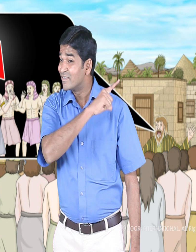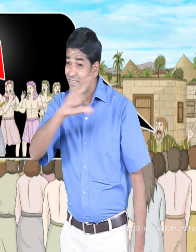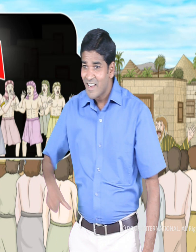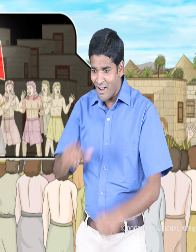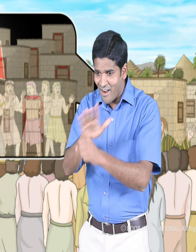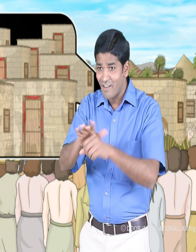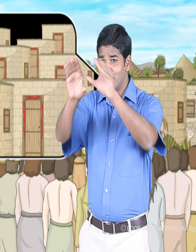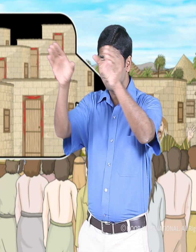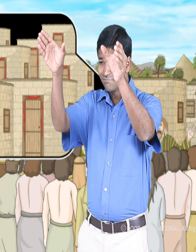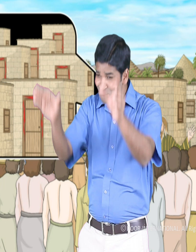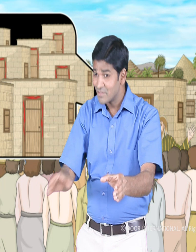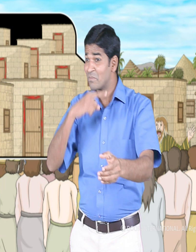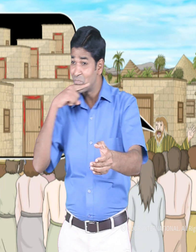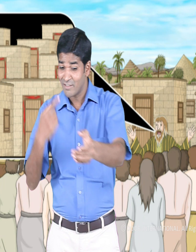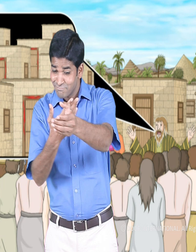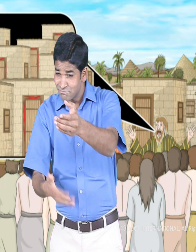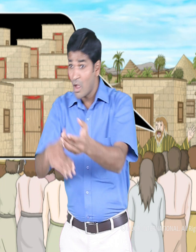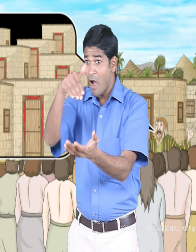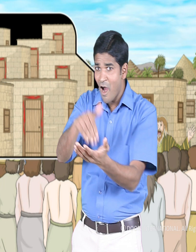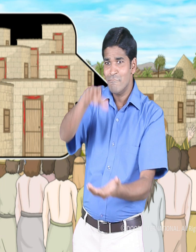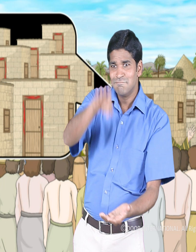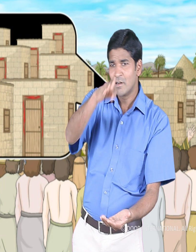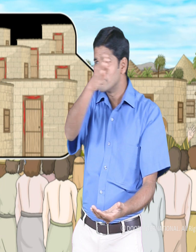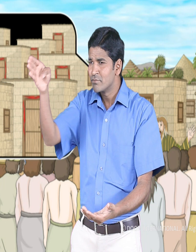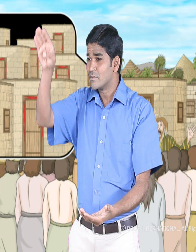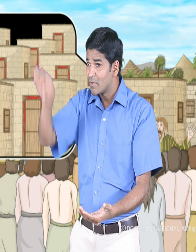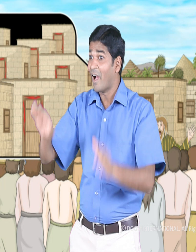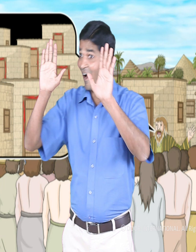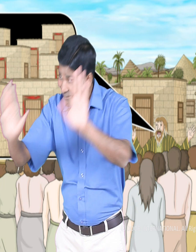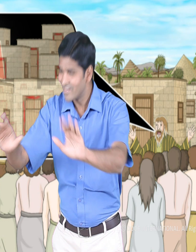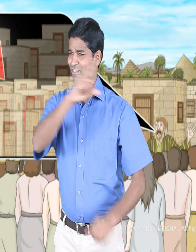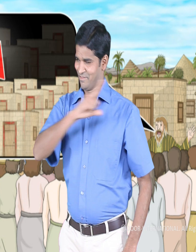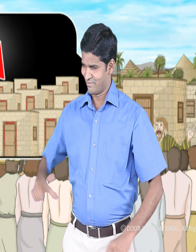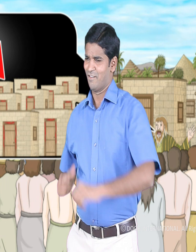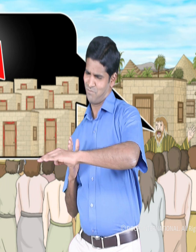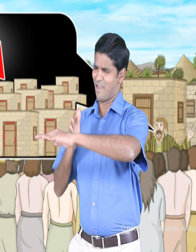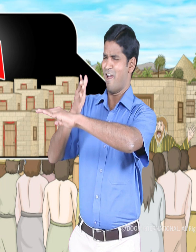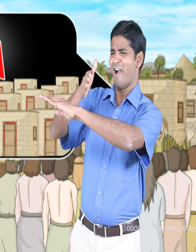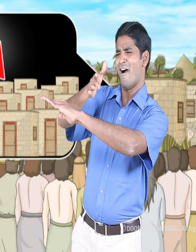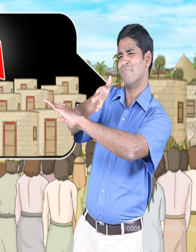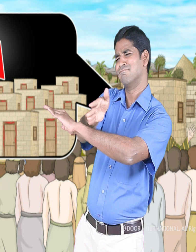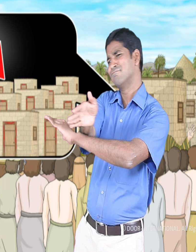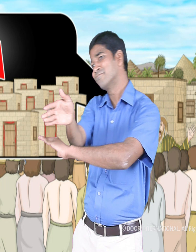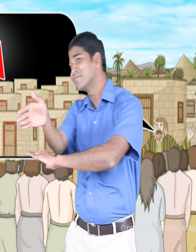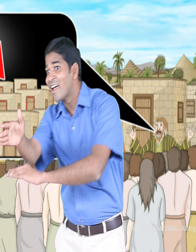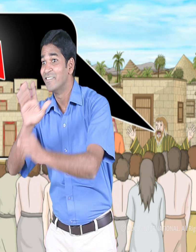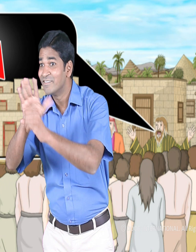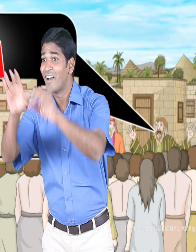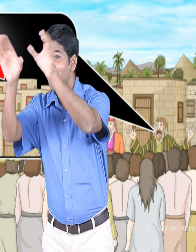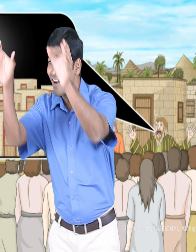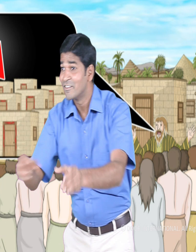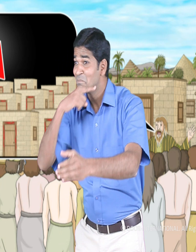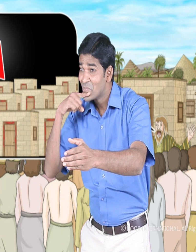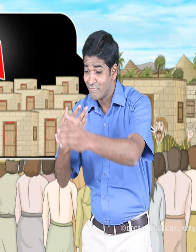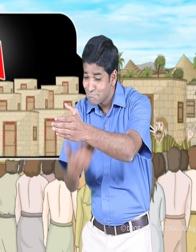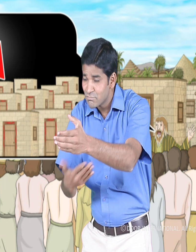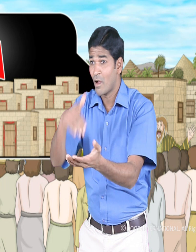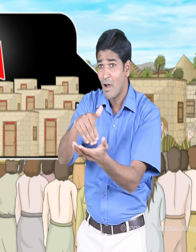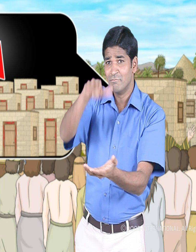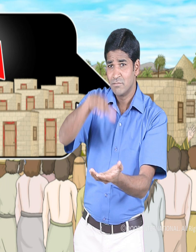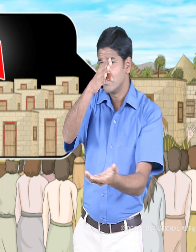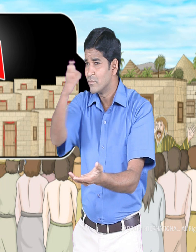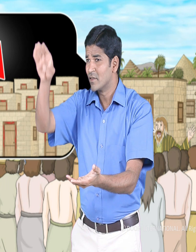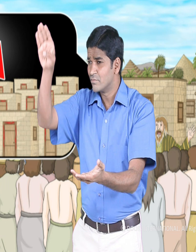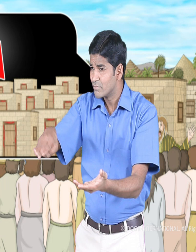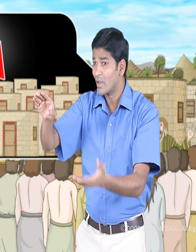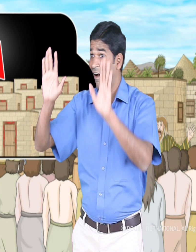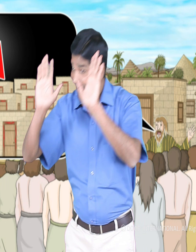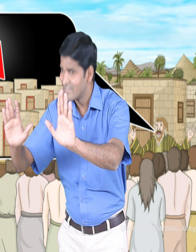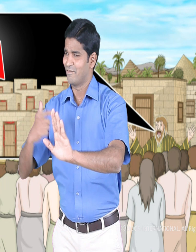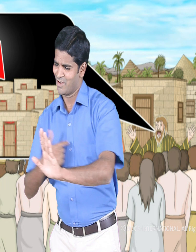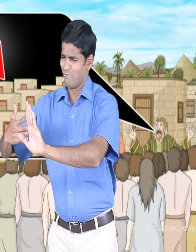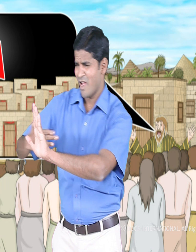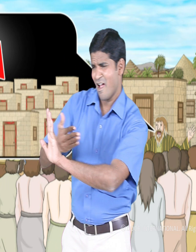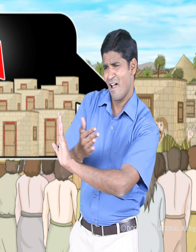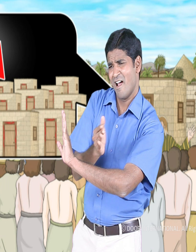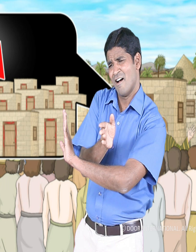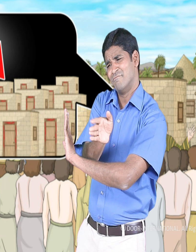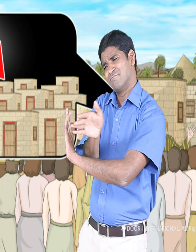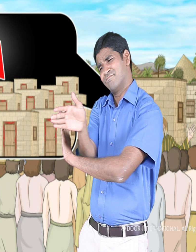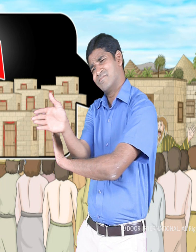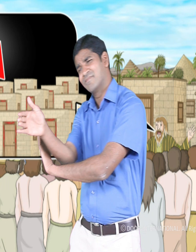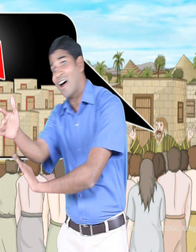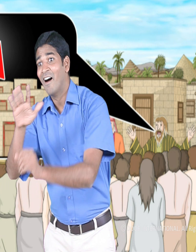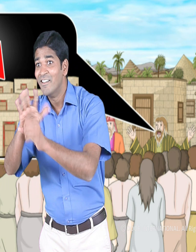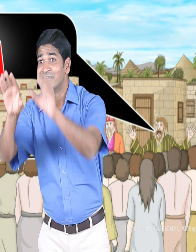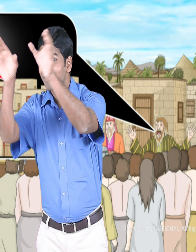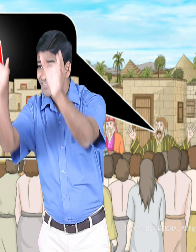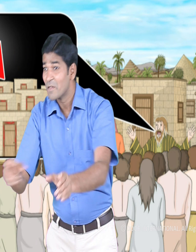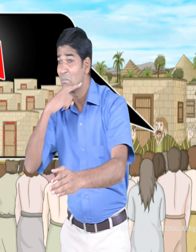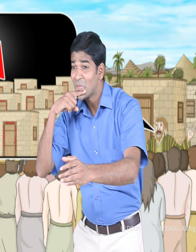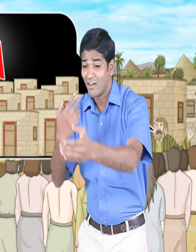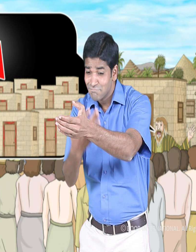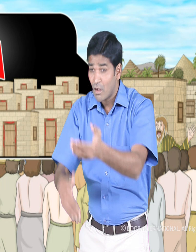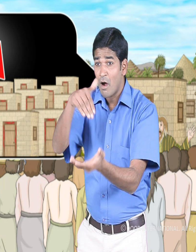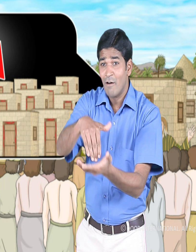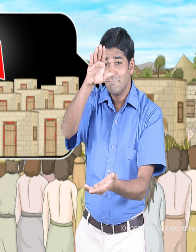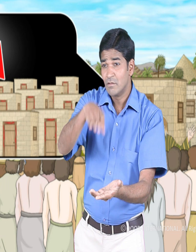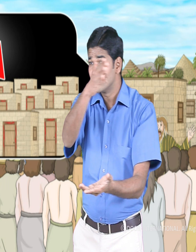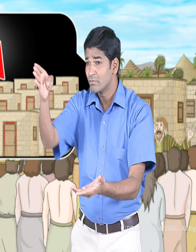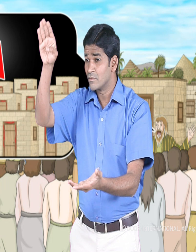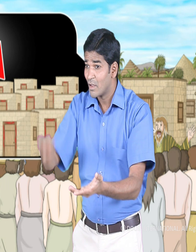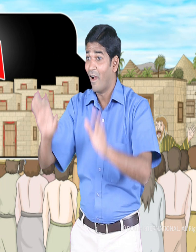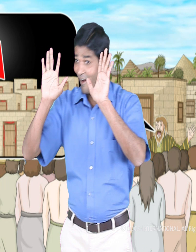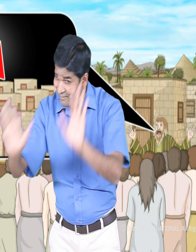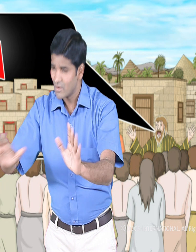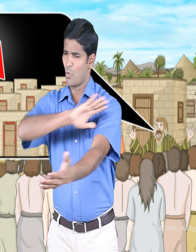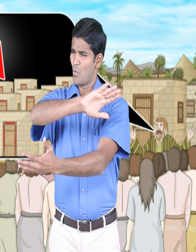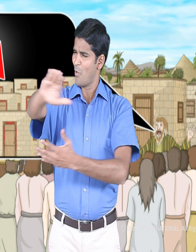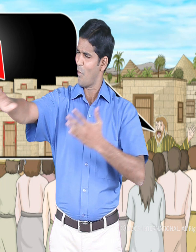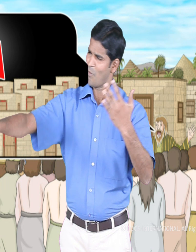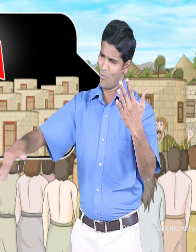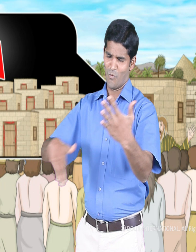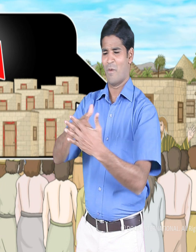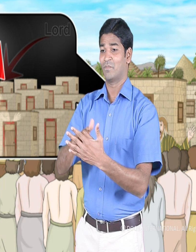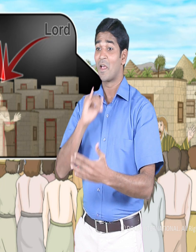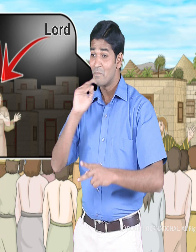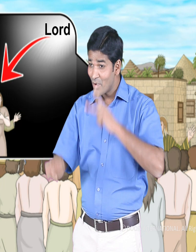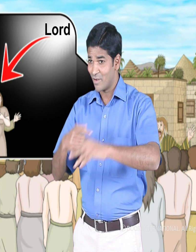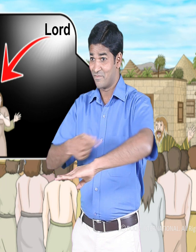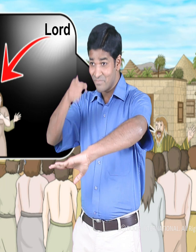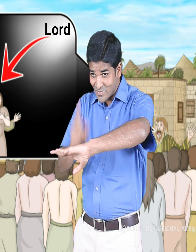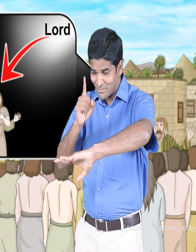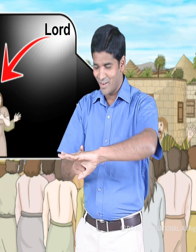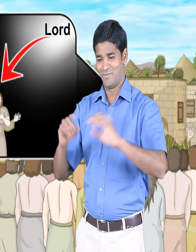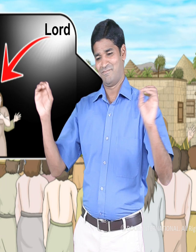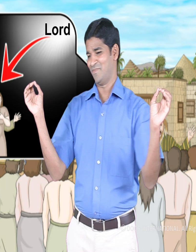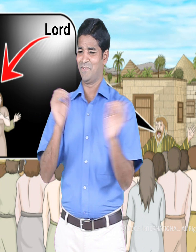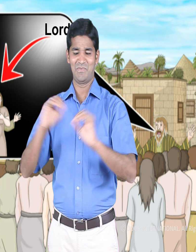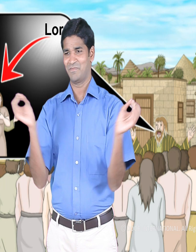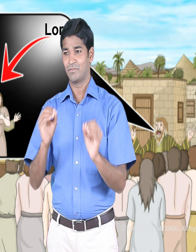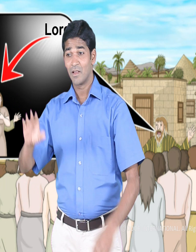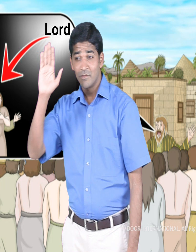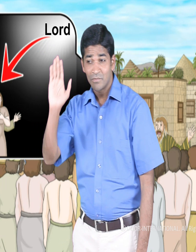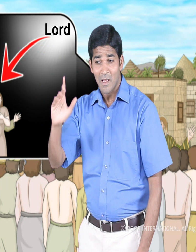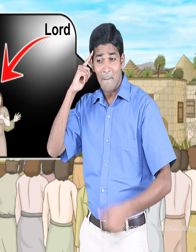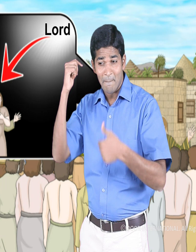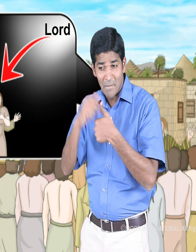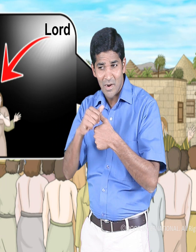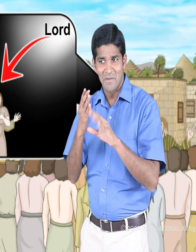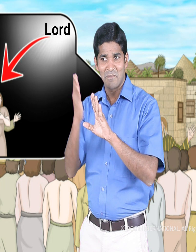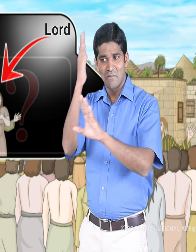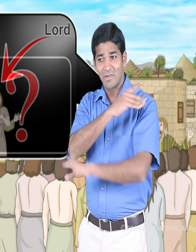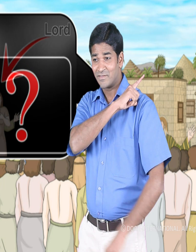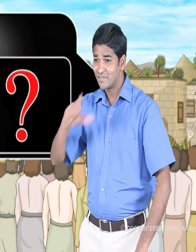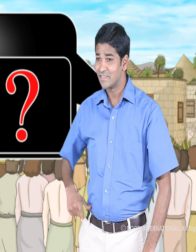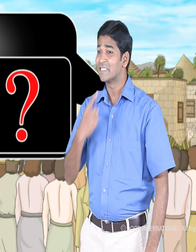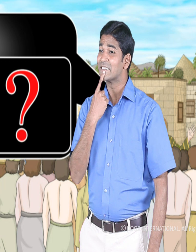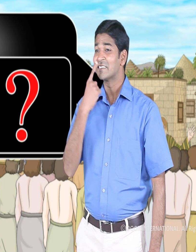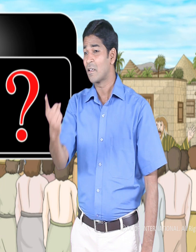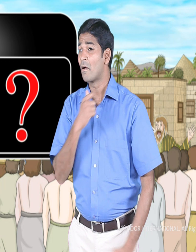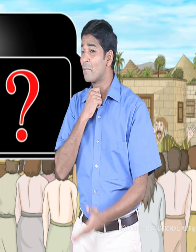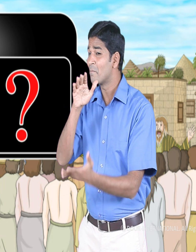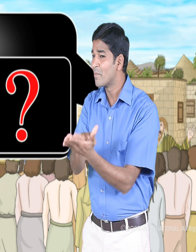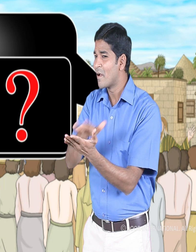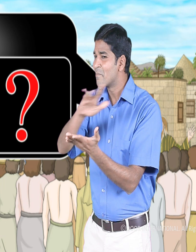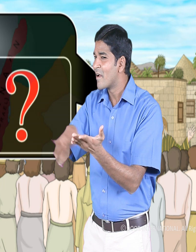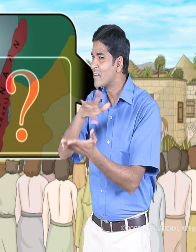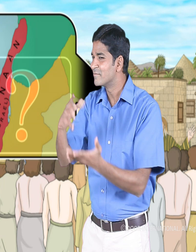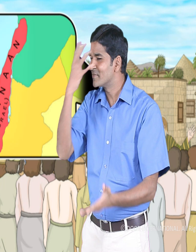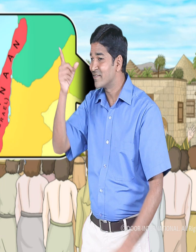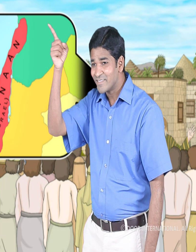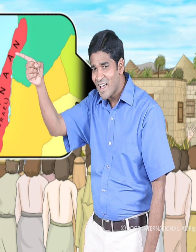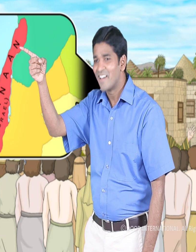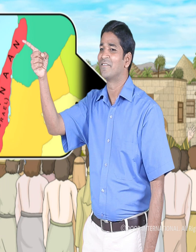so He will not allow the destroyer to enter your houses and strike you down. And you are to keep this command as a permanent statute for you and your descendants.